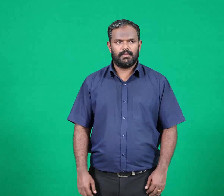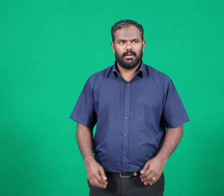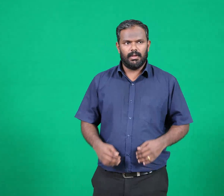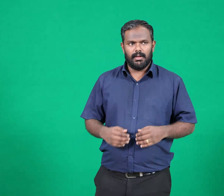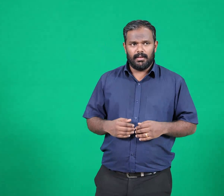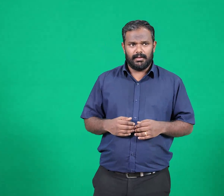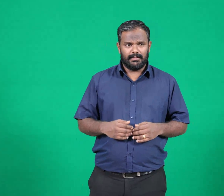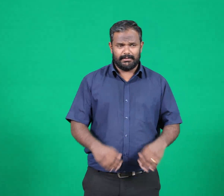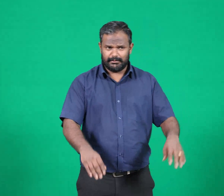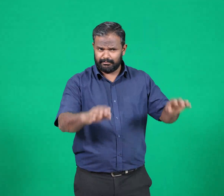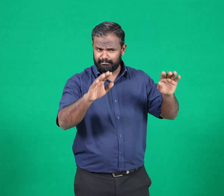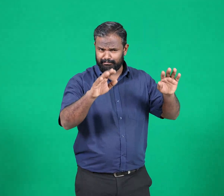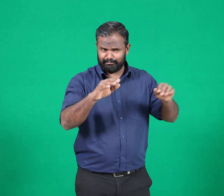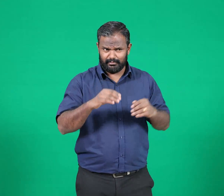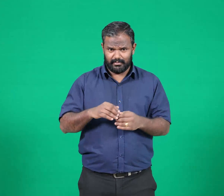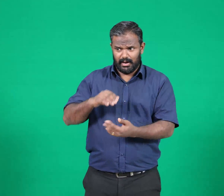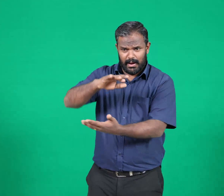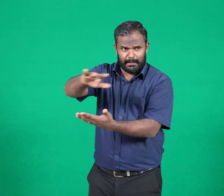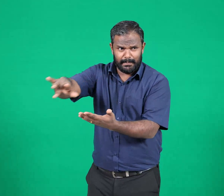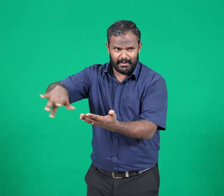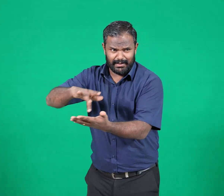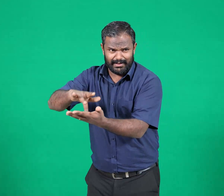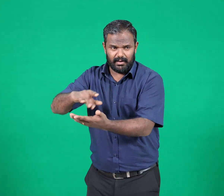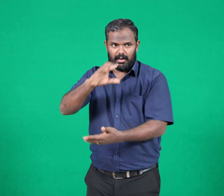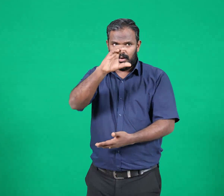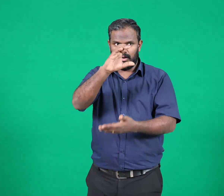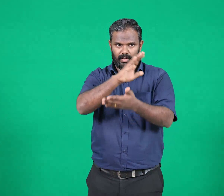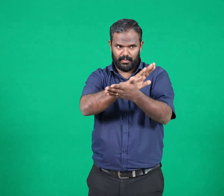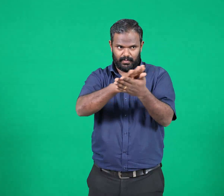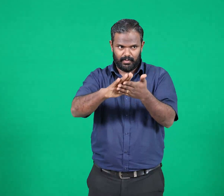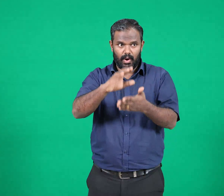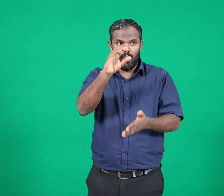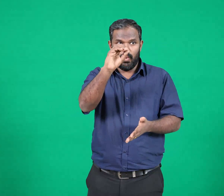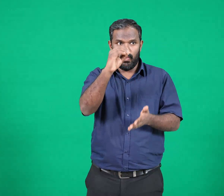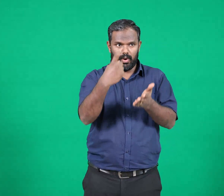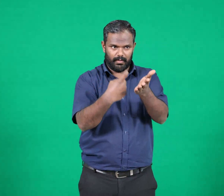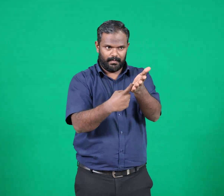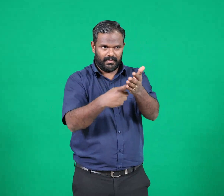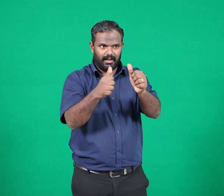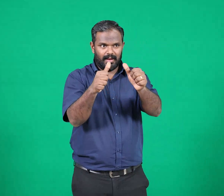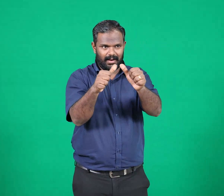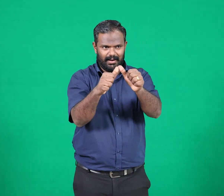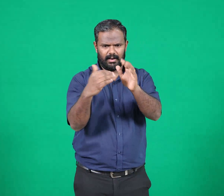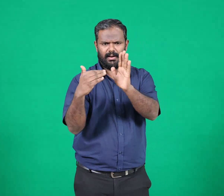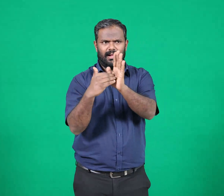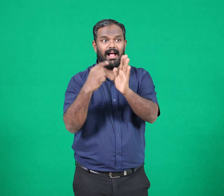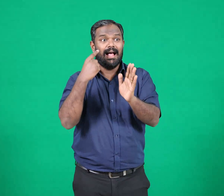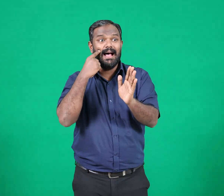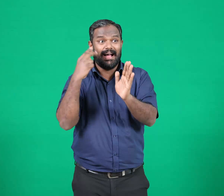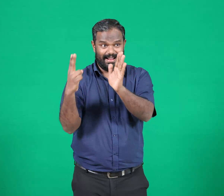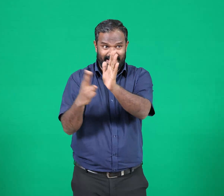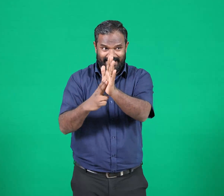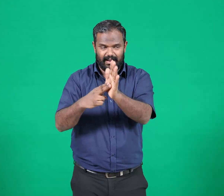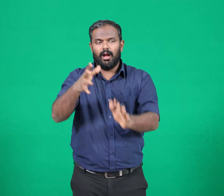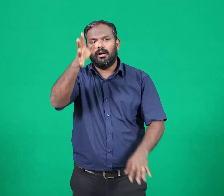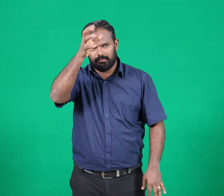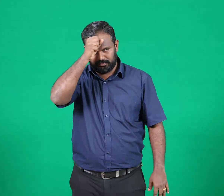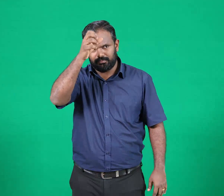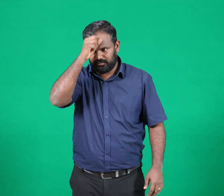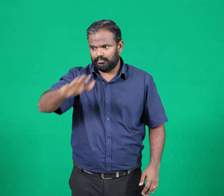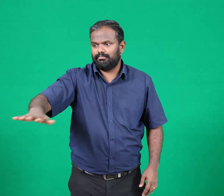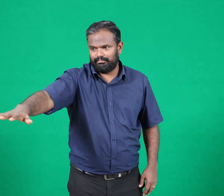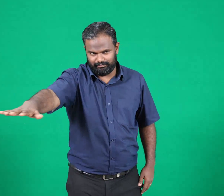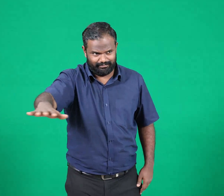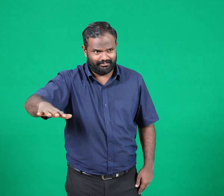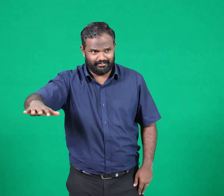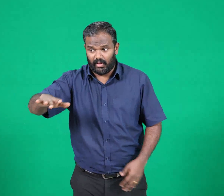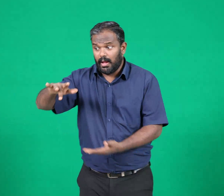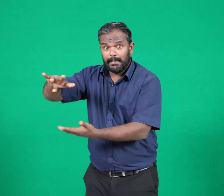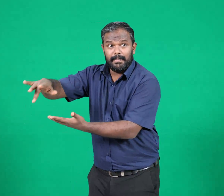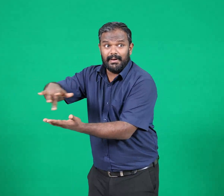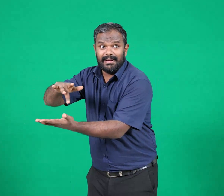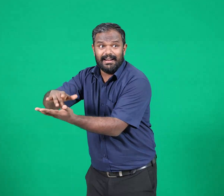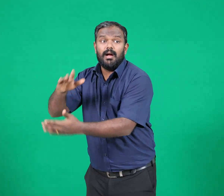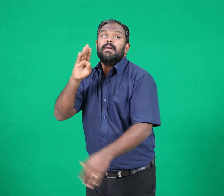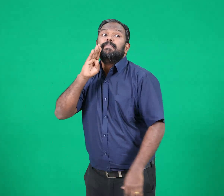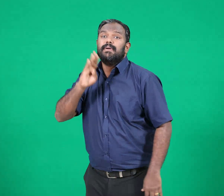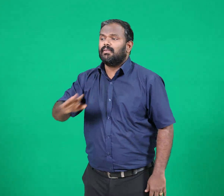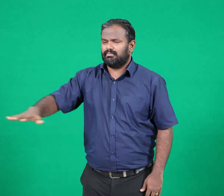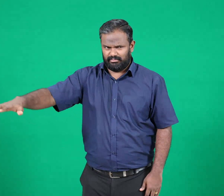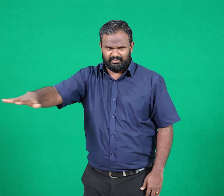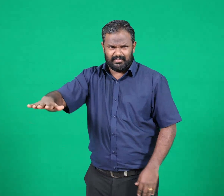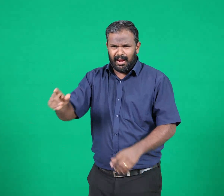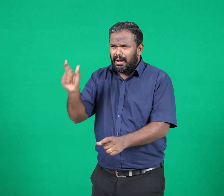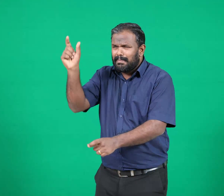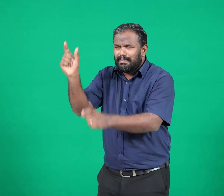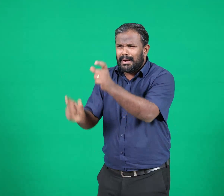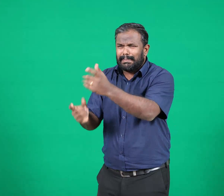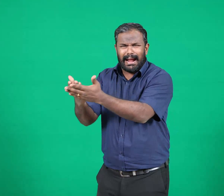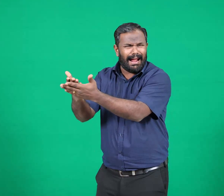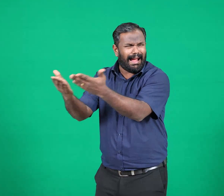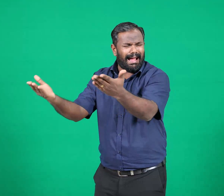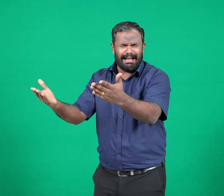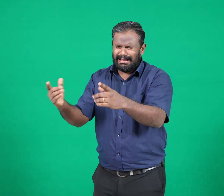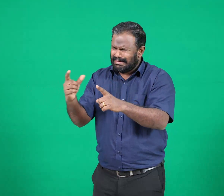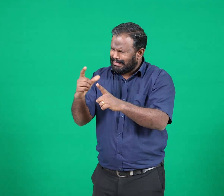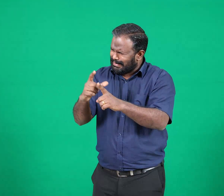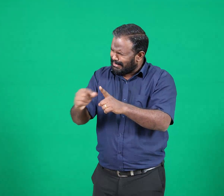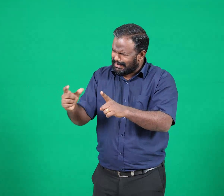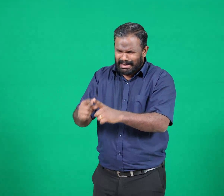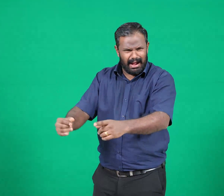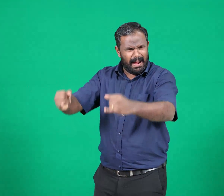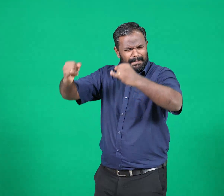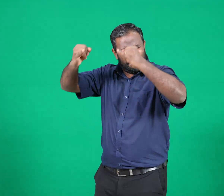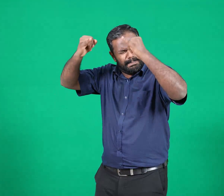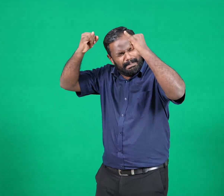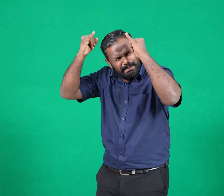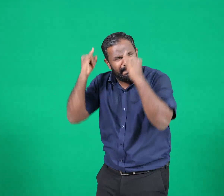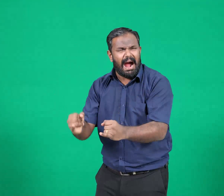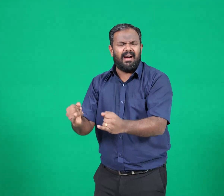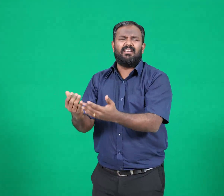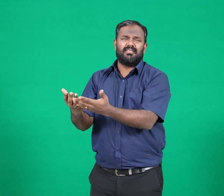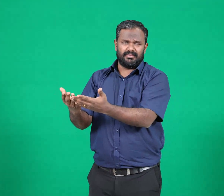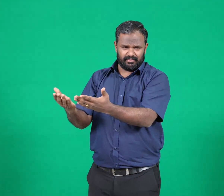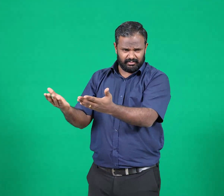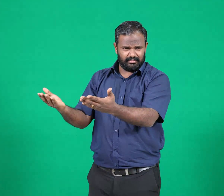Woe to you, Chorazin! Woe to you, Bethsaida!